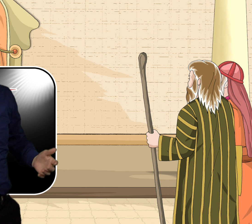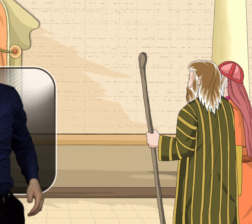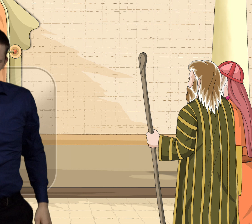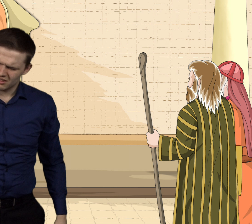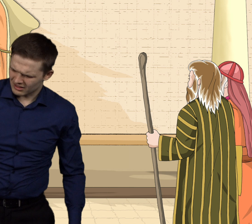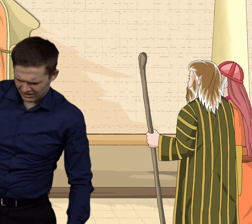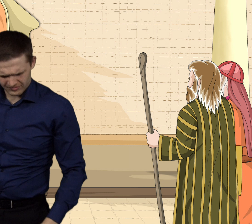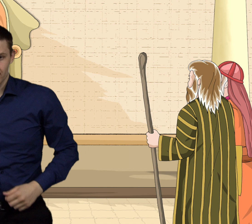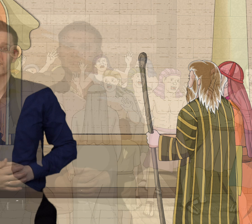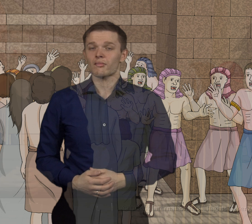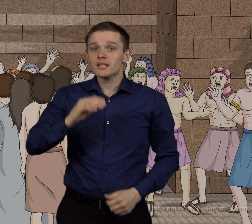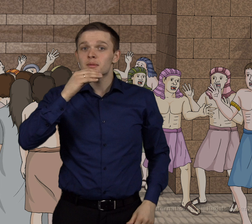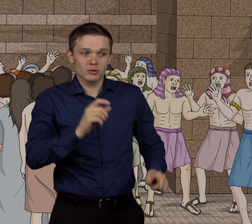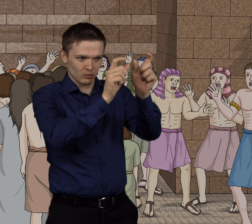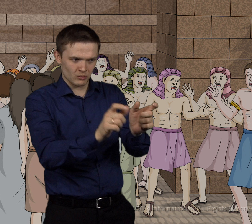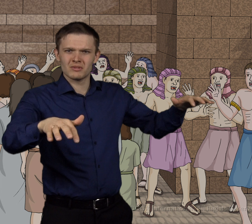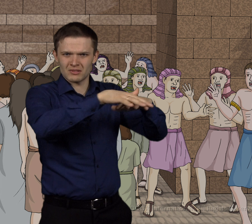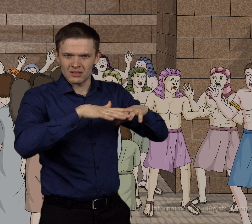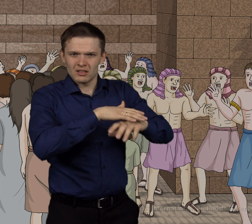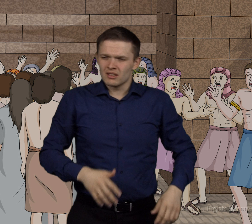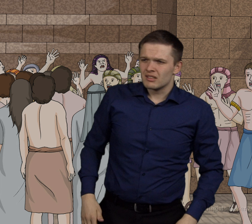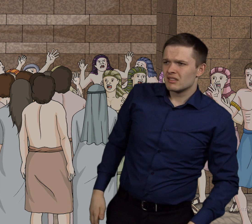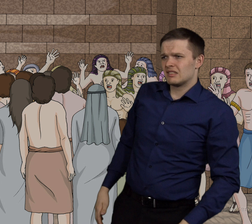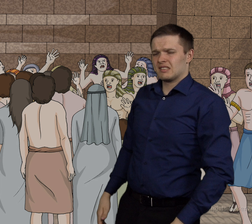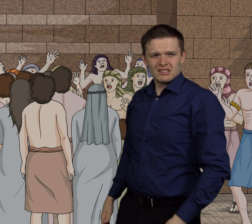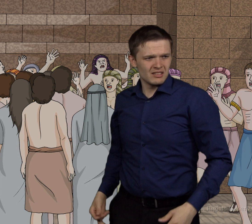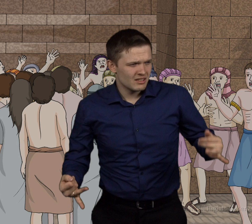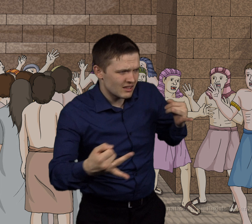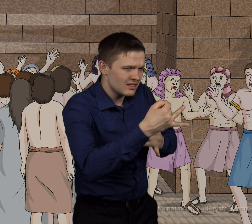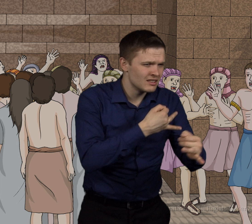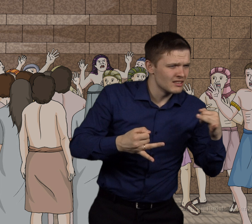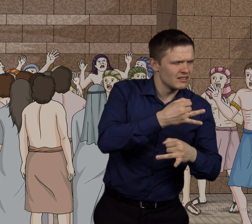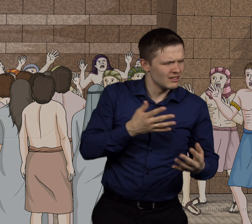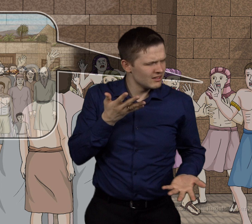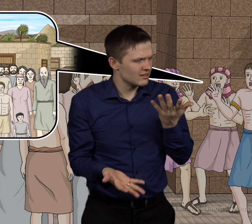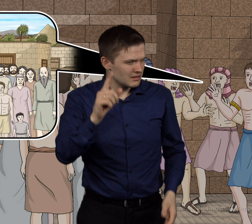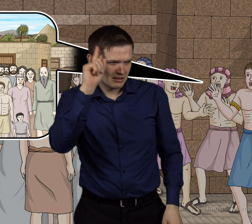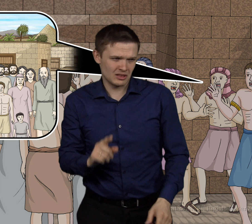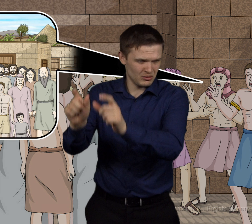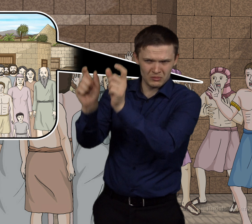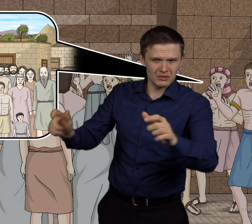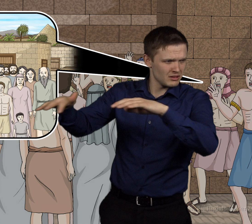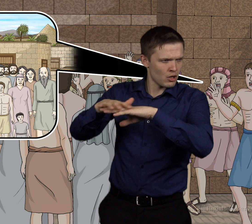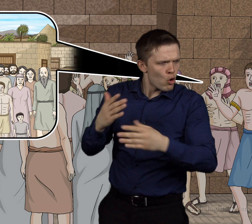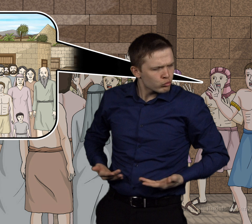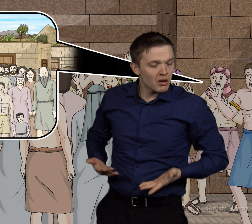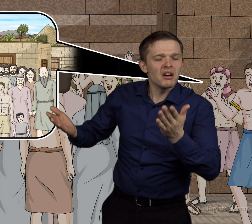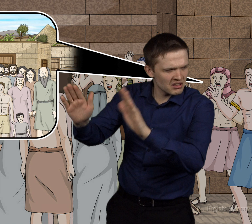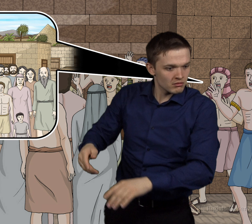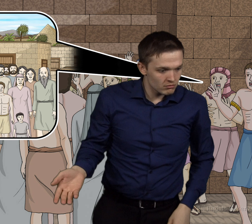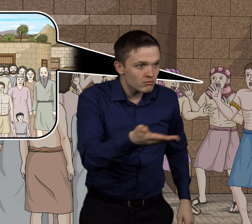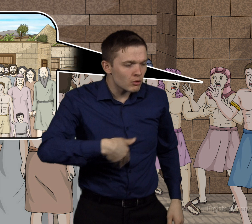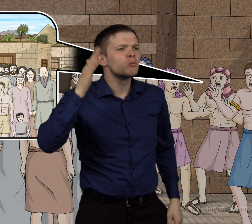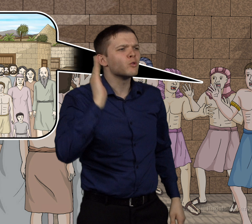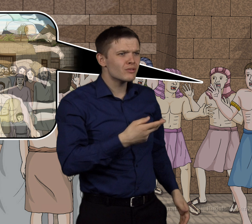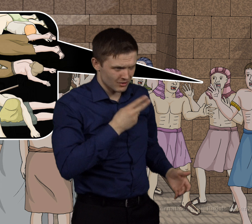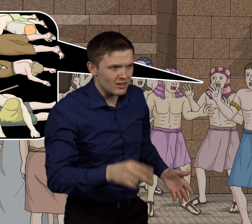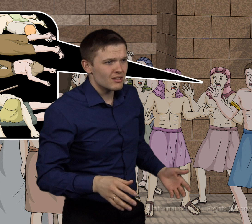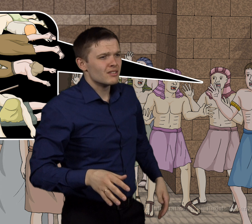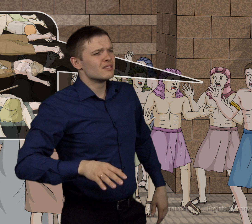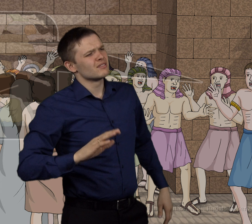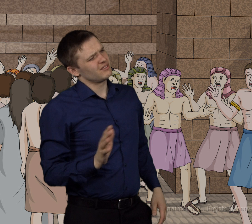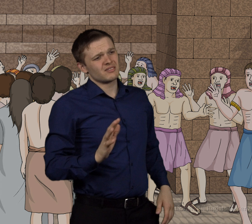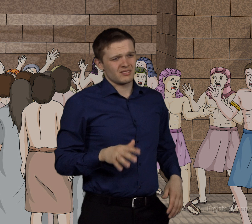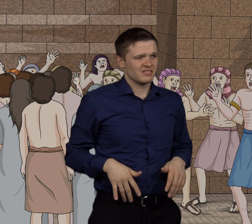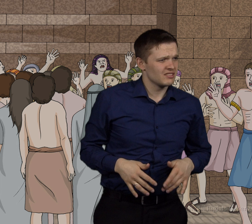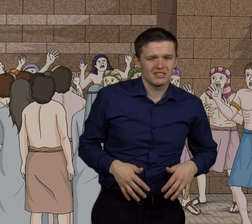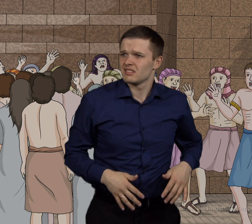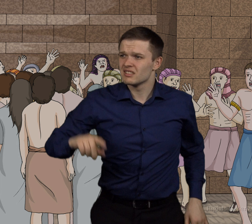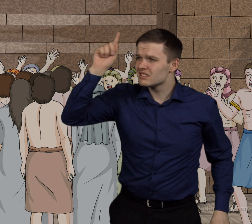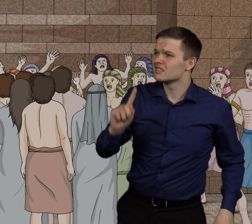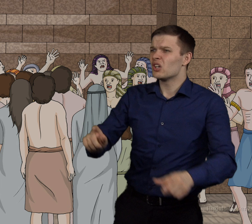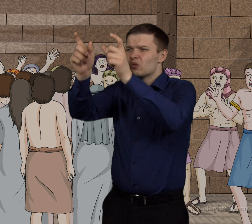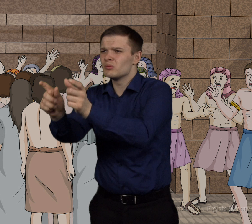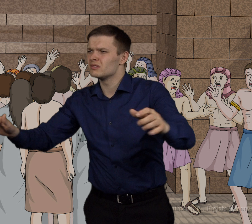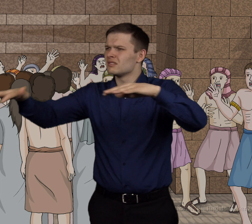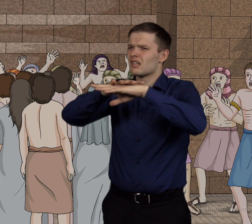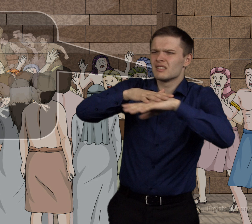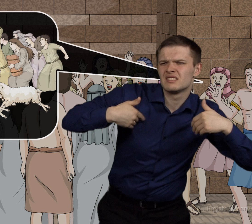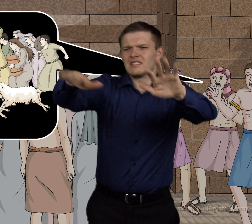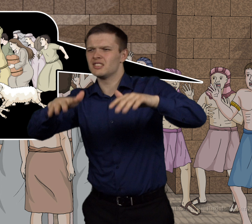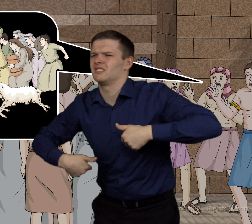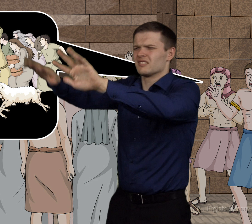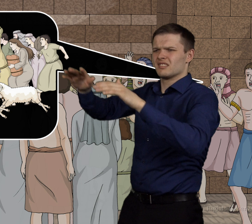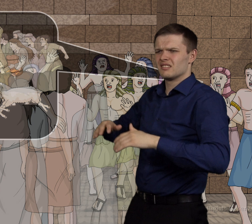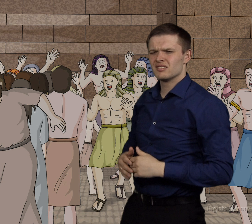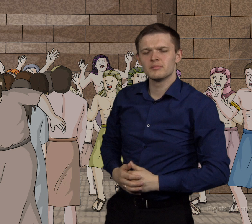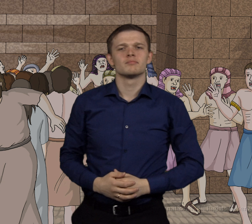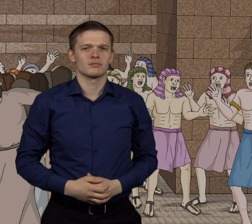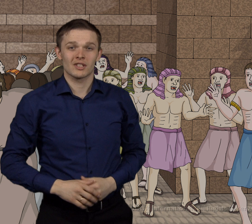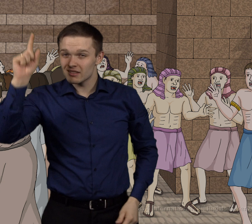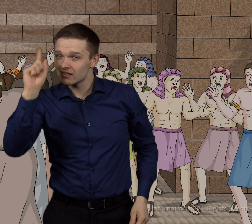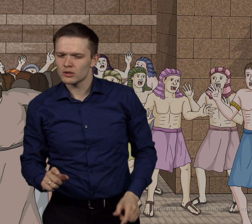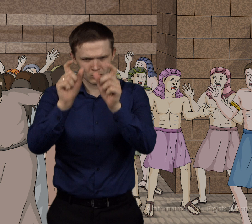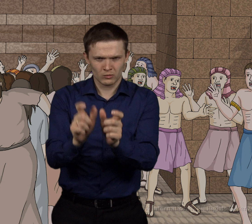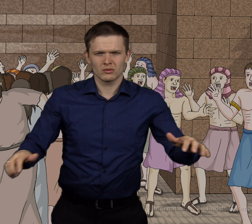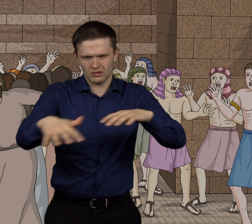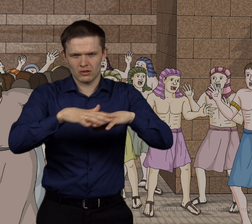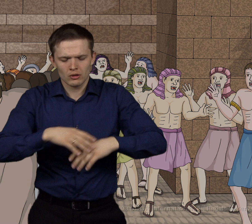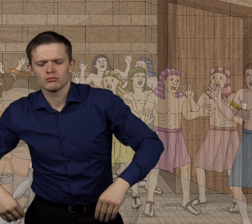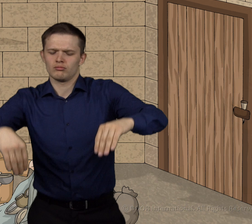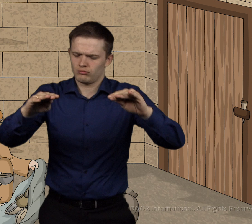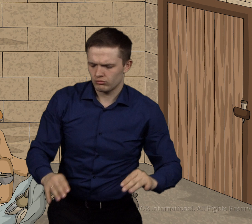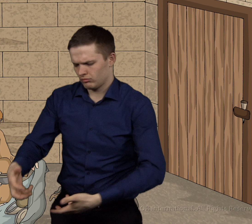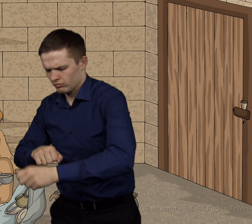And in order to send them out of the land quickly, the Egyptians urged the people on. “For otherwise,” they said, “we are all going to die!”